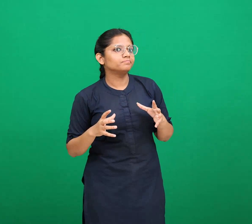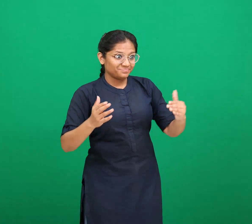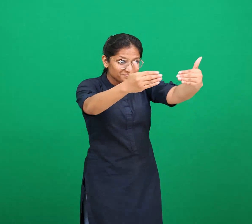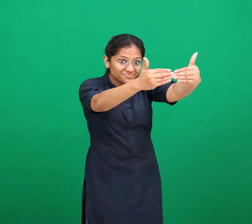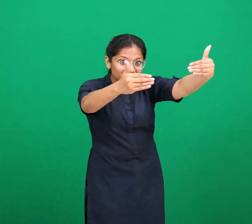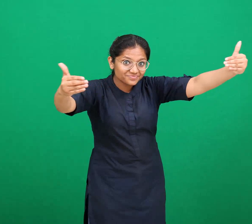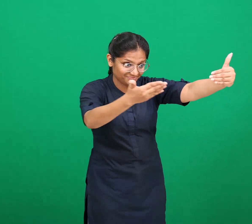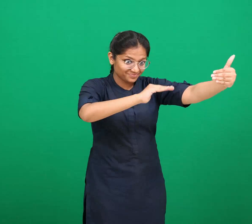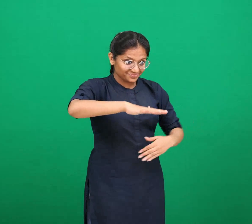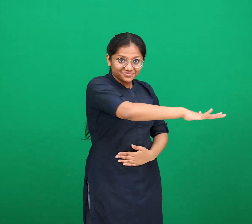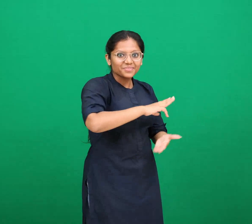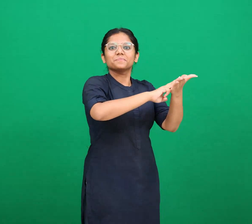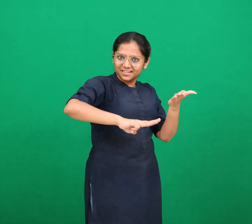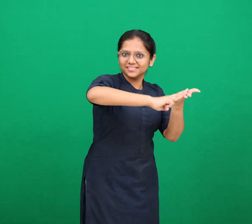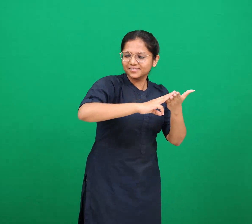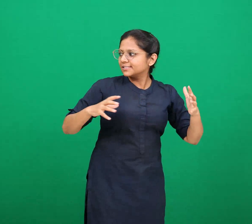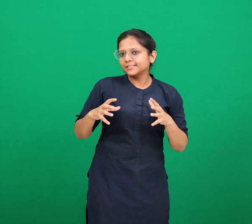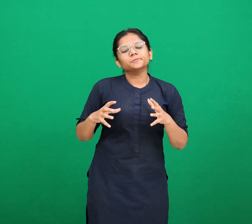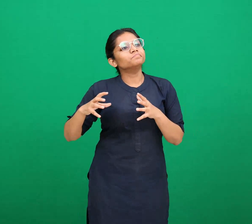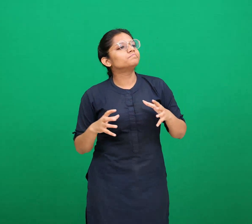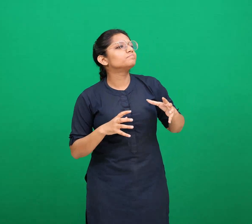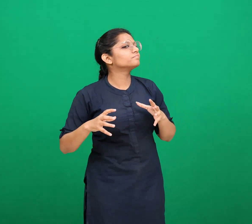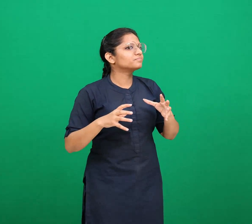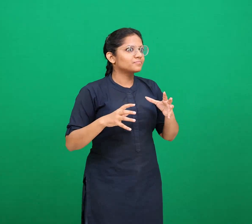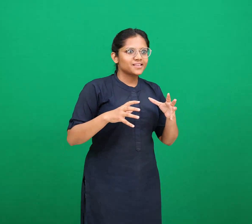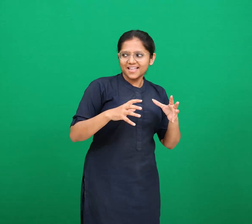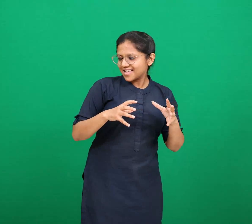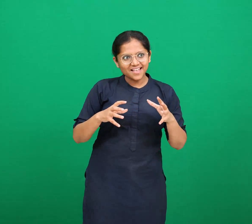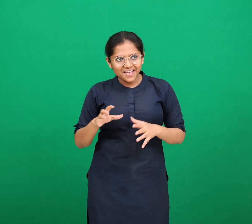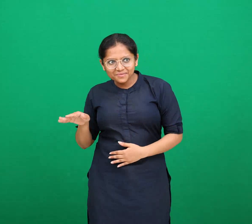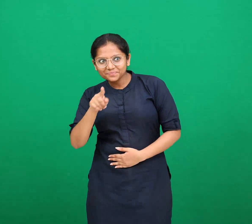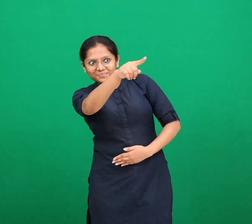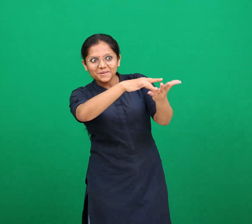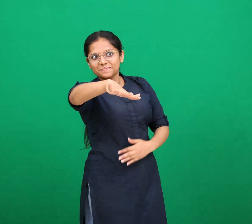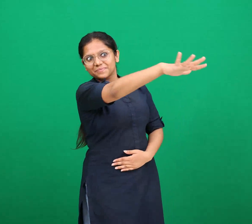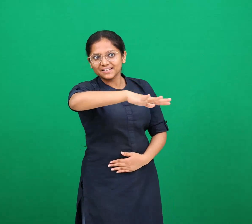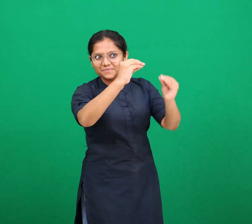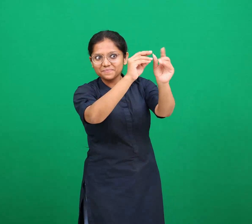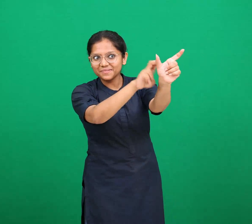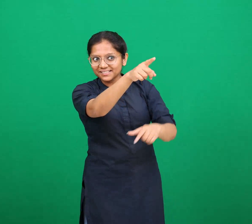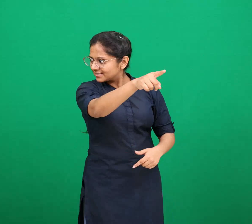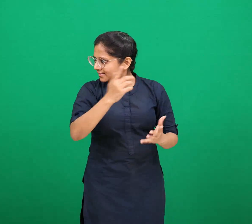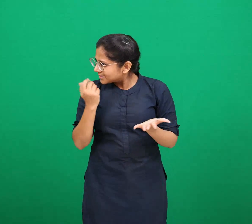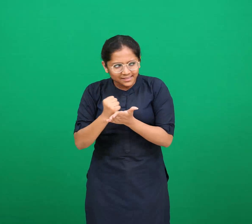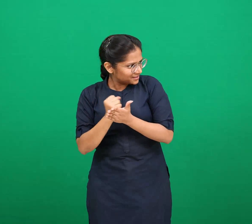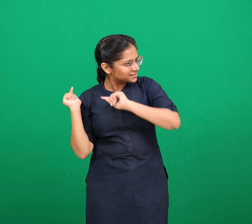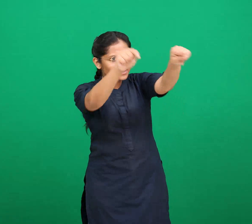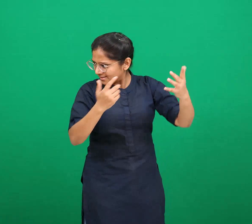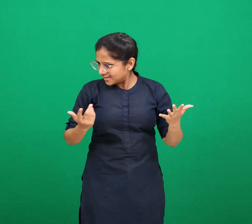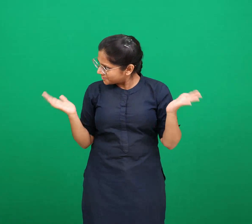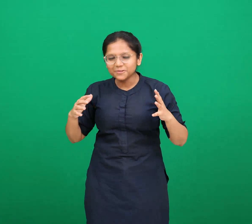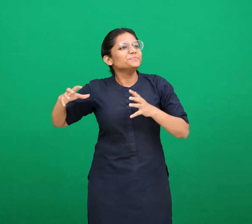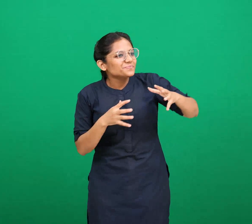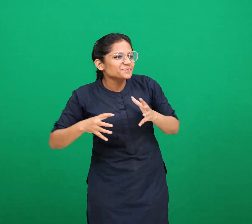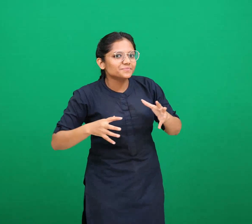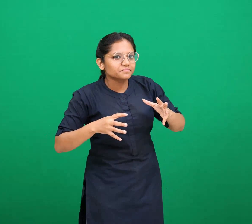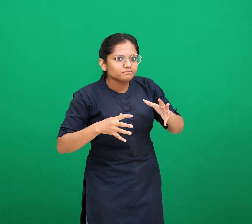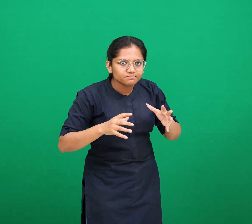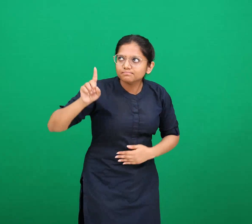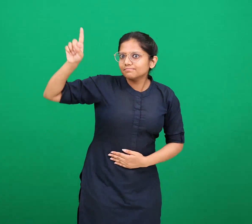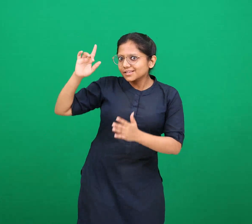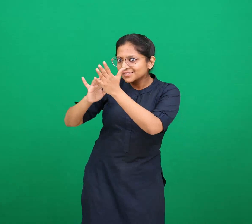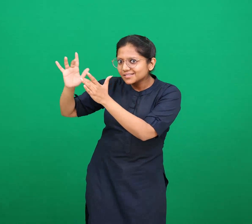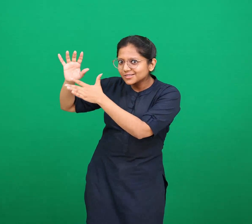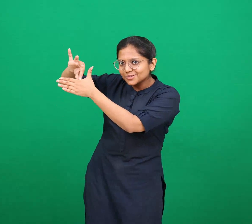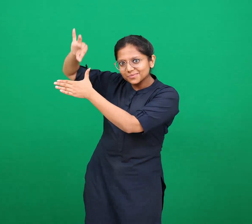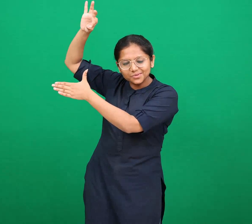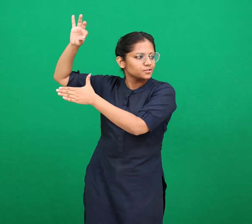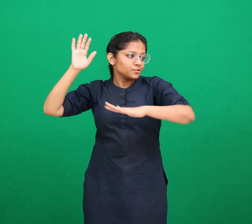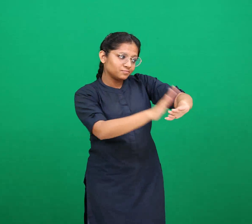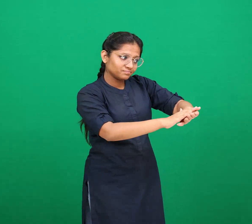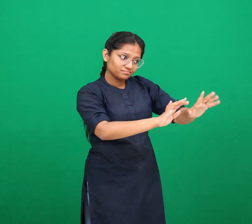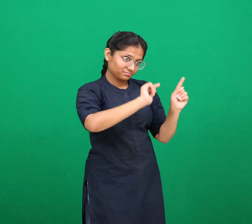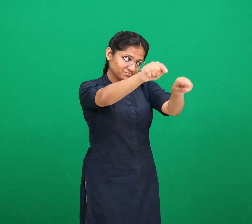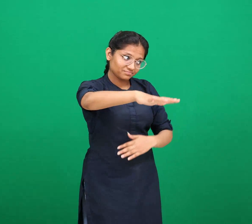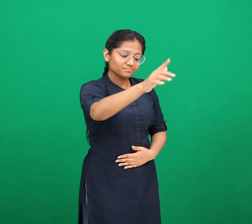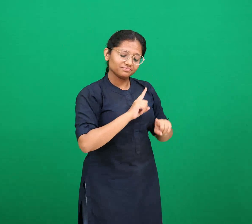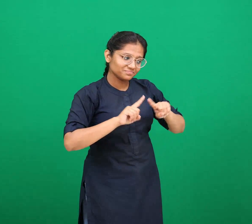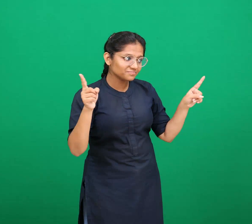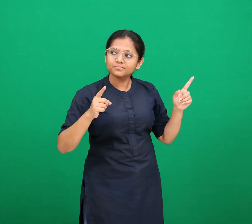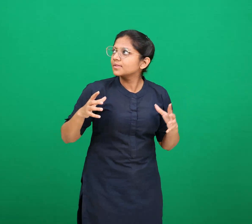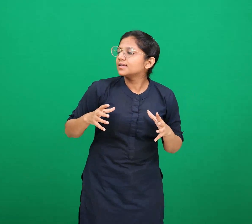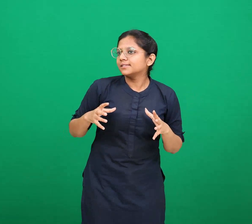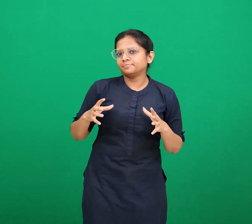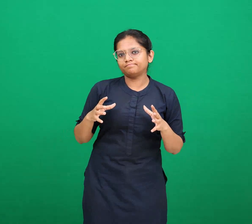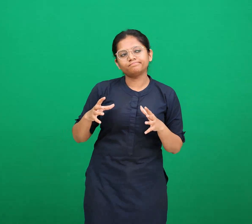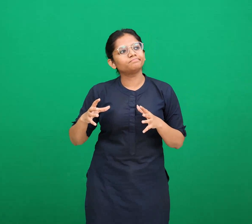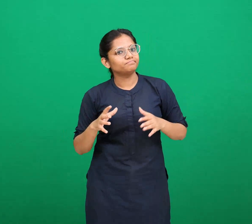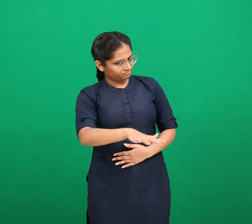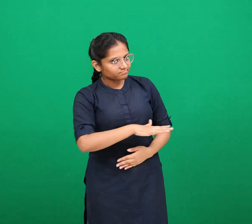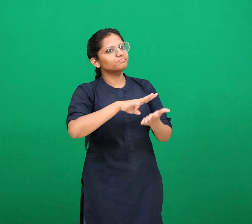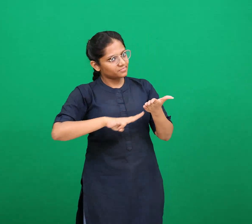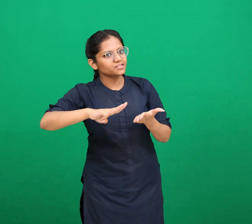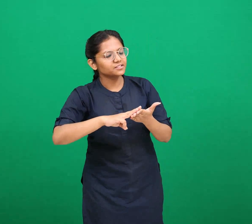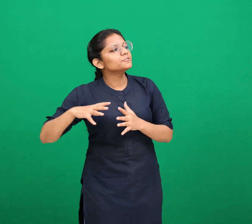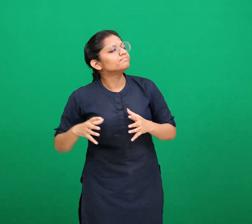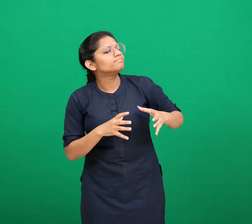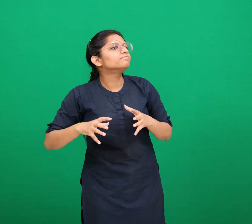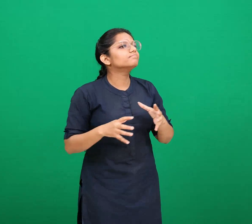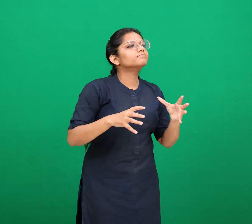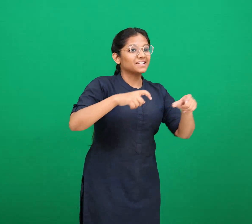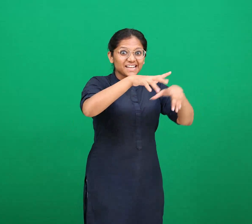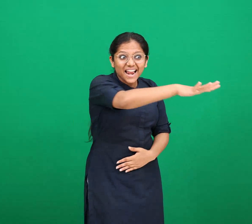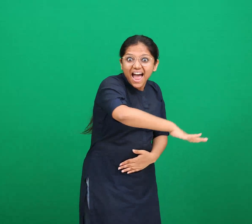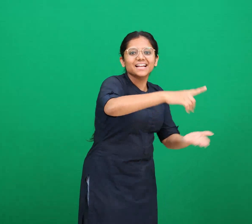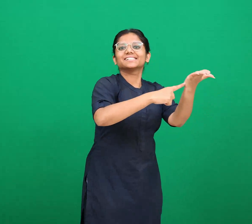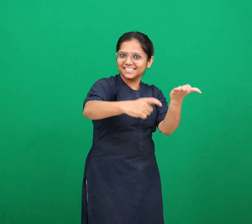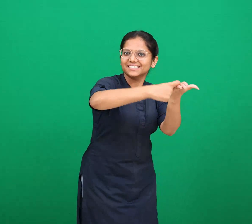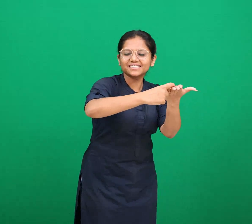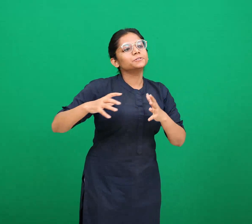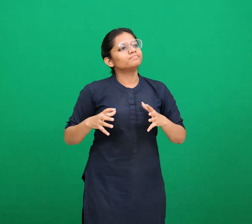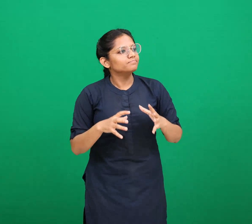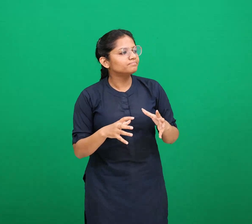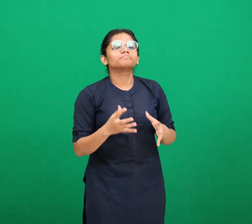And when they came to the border of Mysia, they tried to enter Bithynia, but the Spirit of Jesus would not permit them.